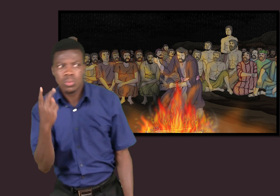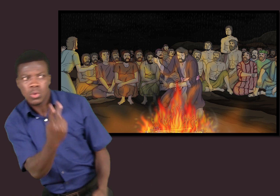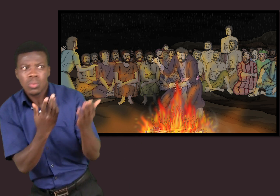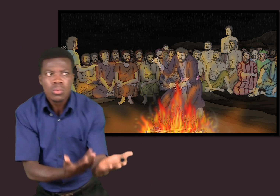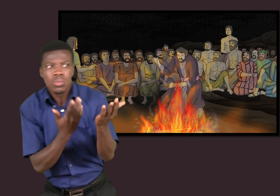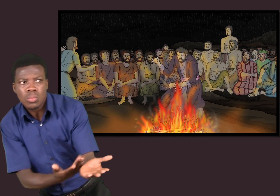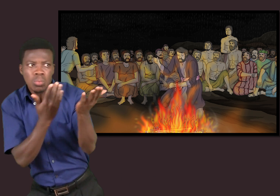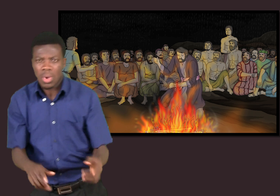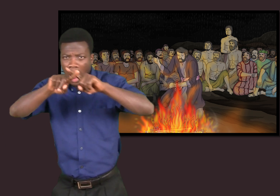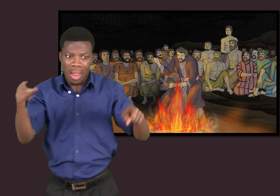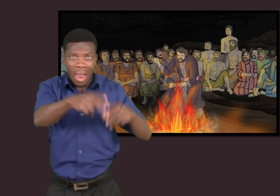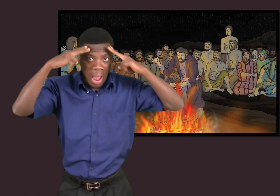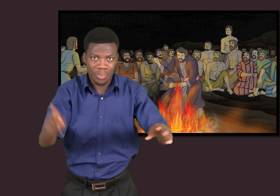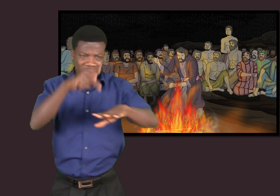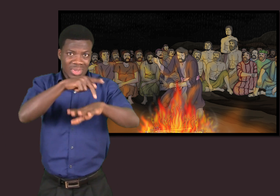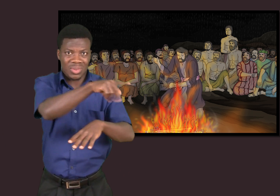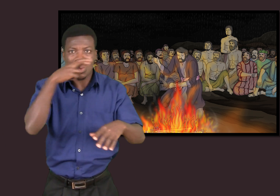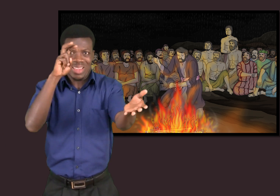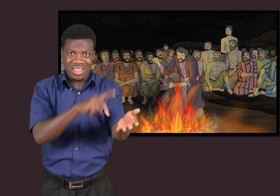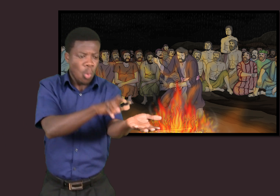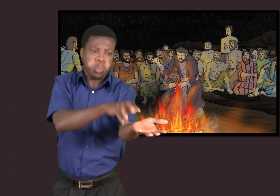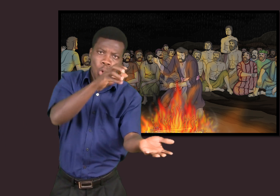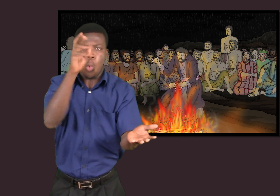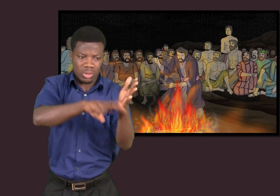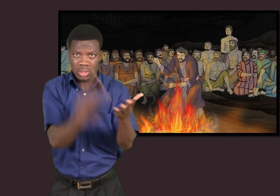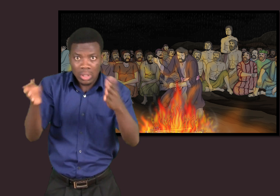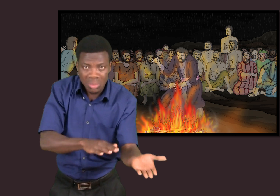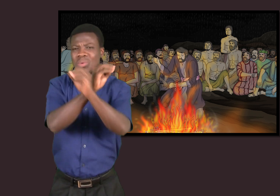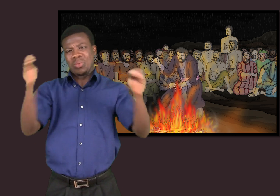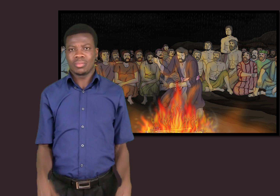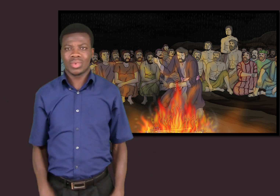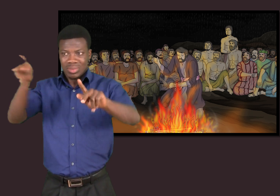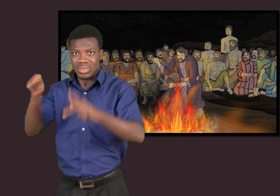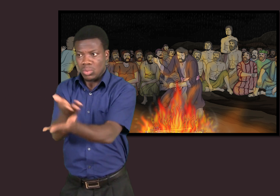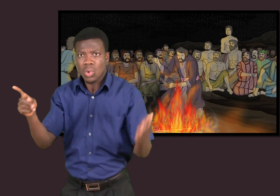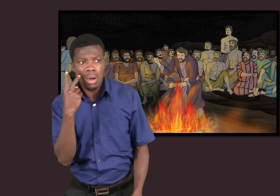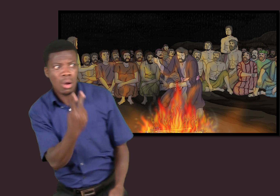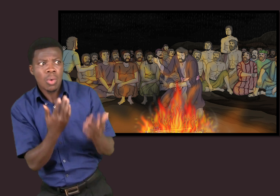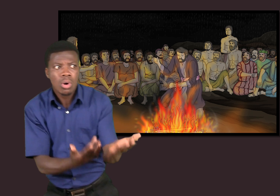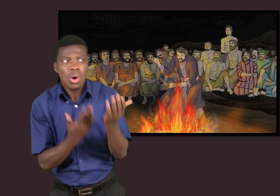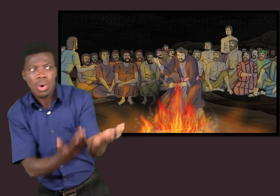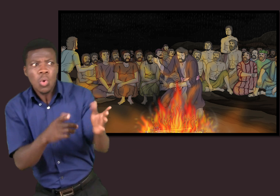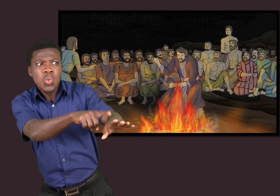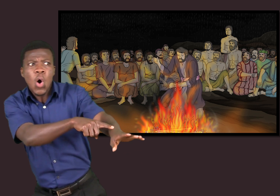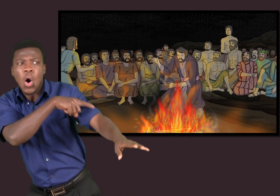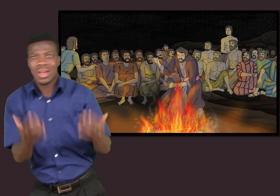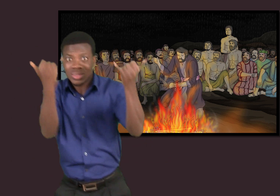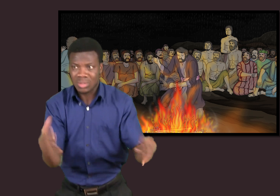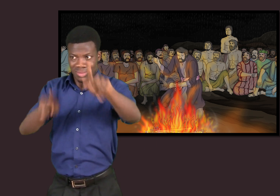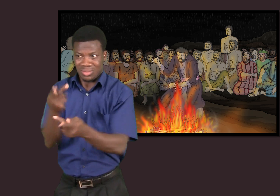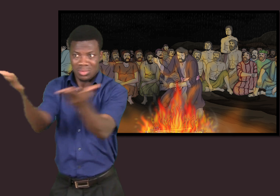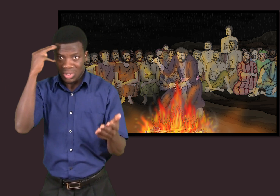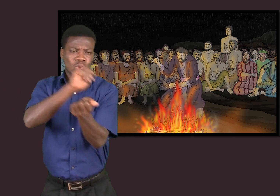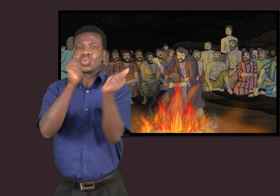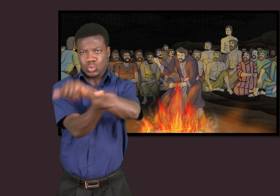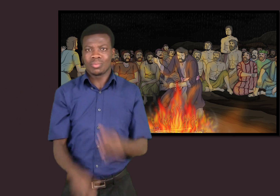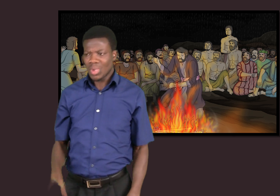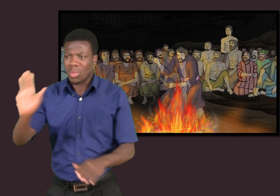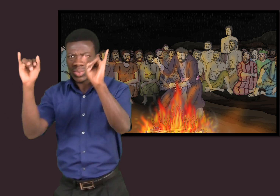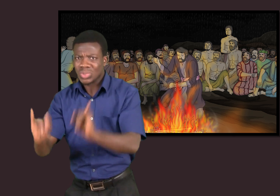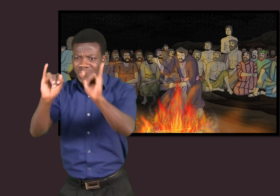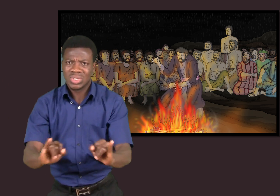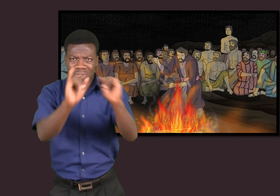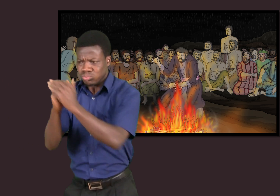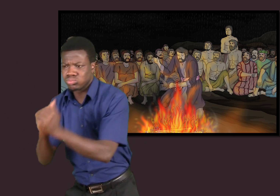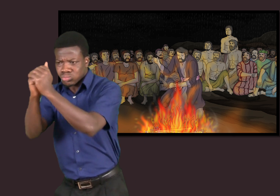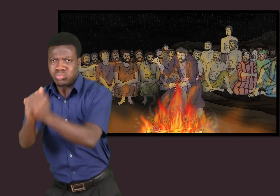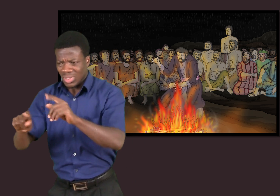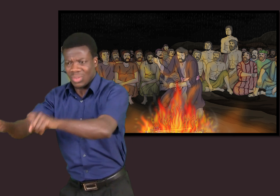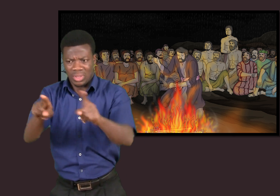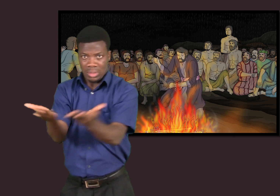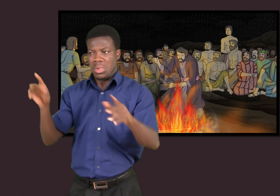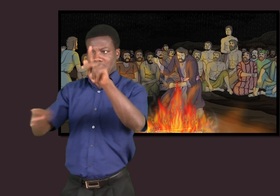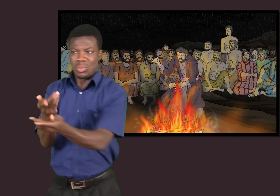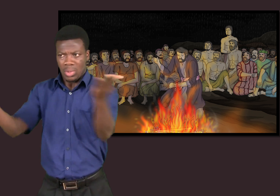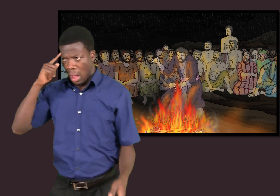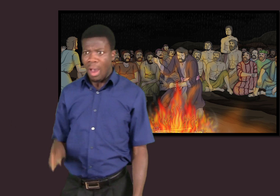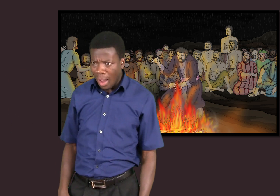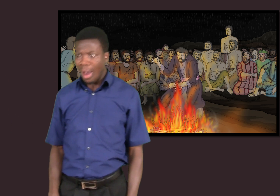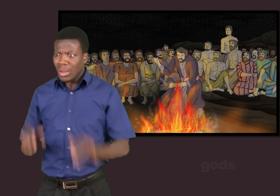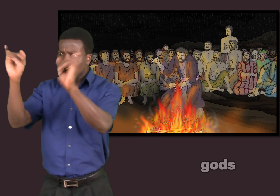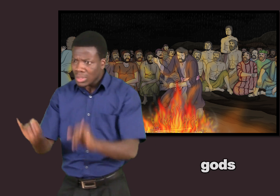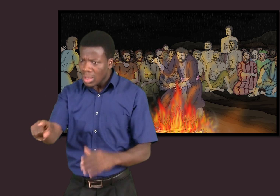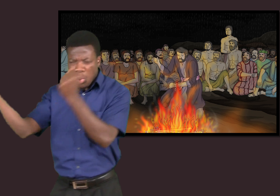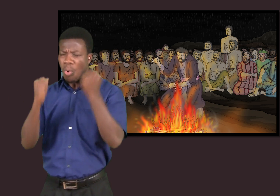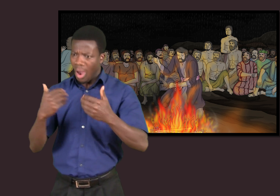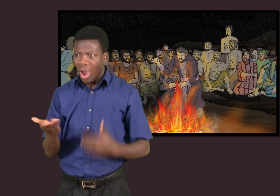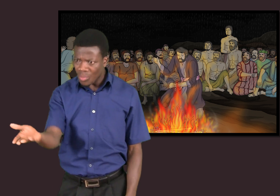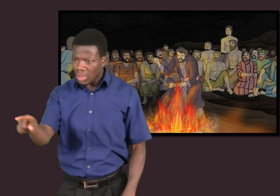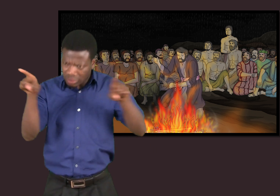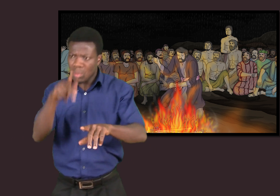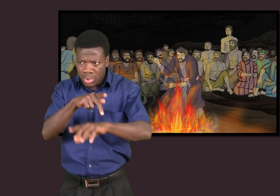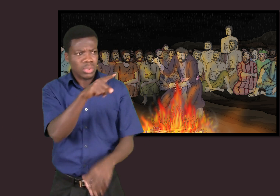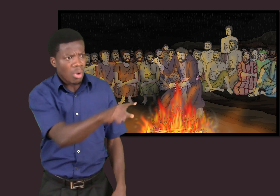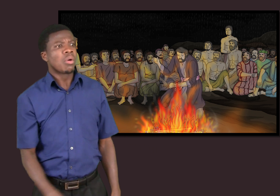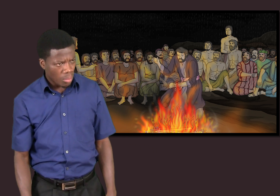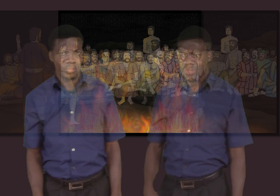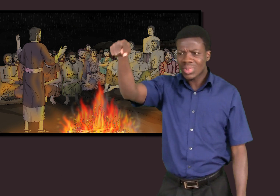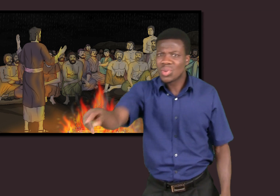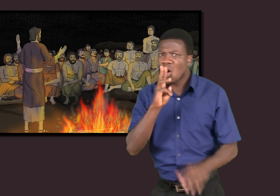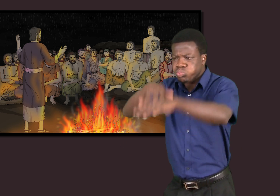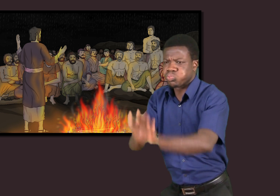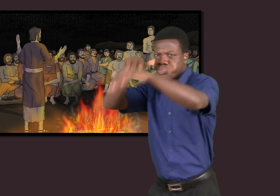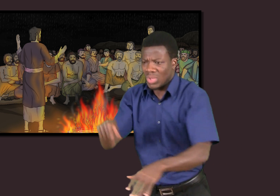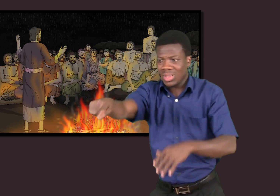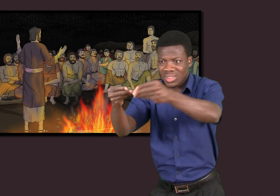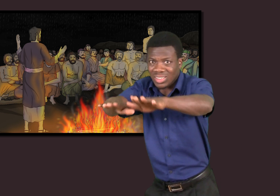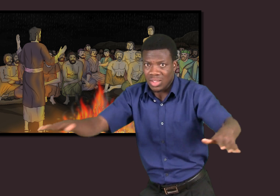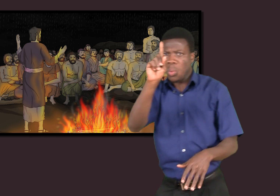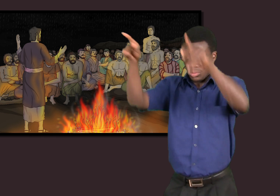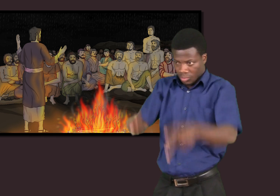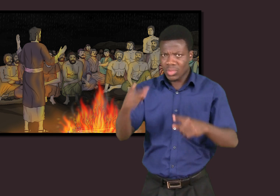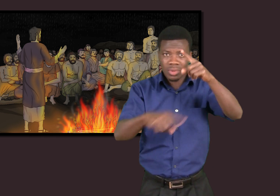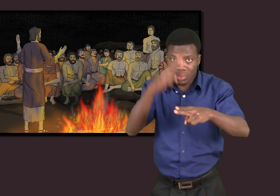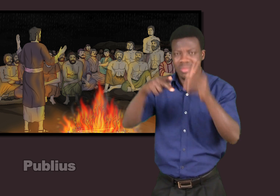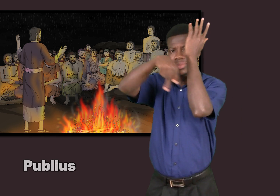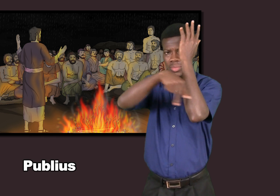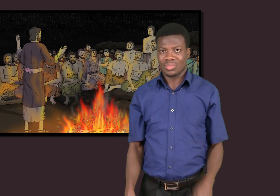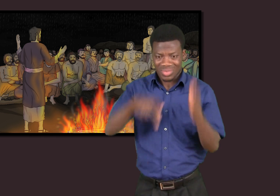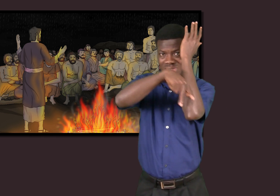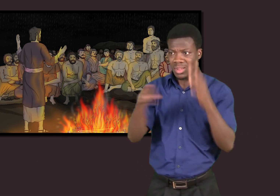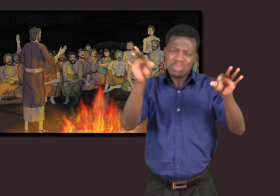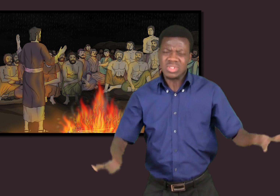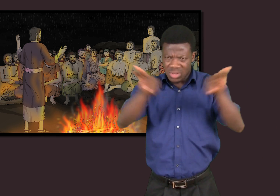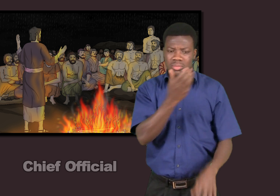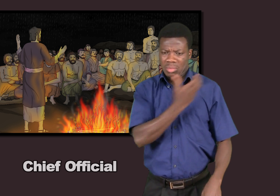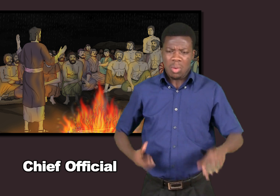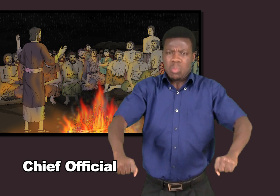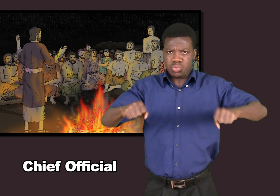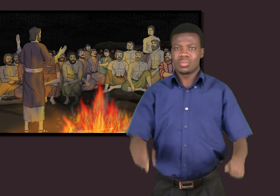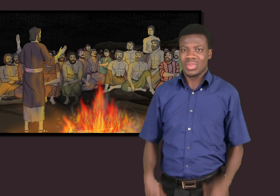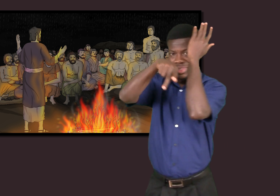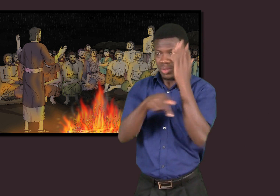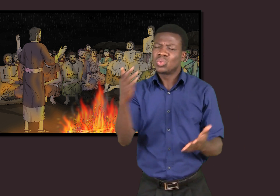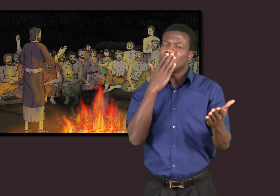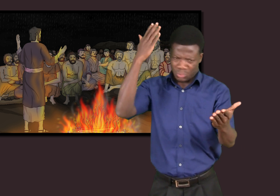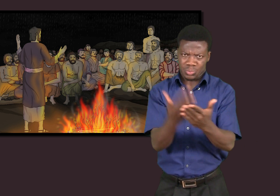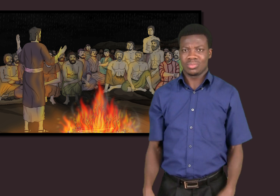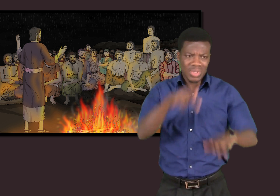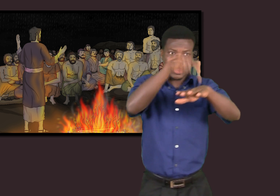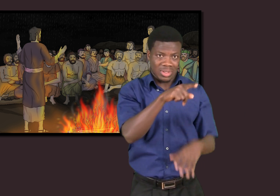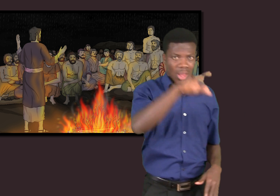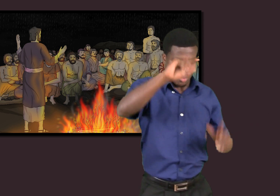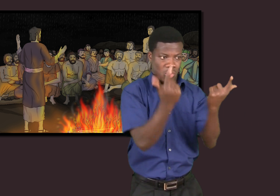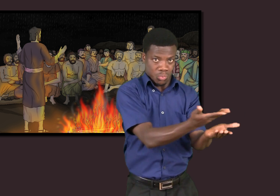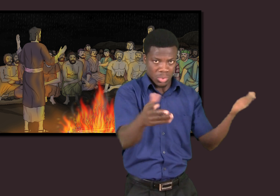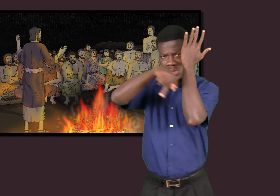But after waiting a long time and seeing nothing unusual happen to him, they changed their minds and said he was a god. Nearby stood an estate belonging to Publius, the chief official of the island.